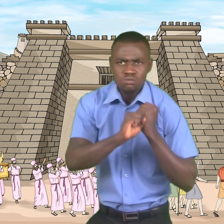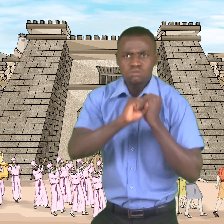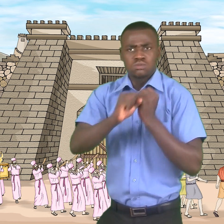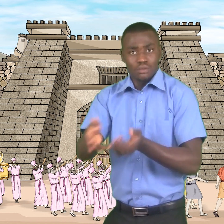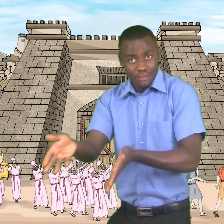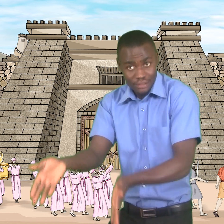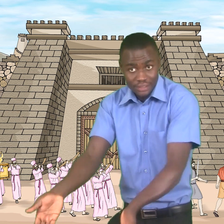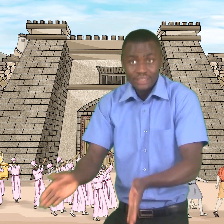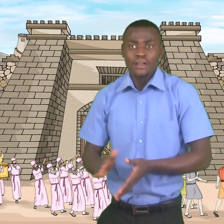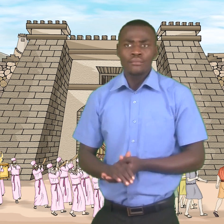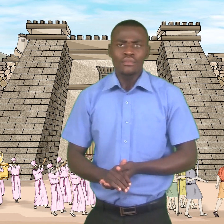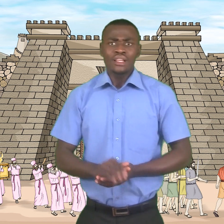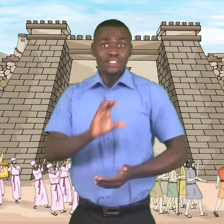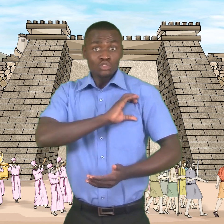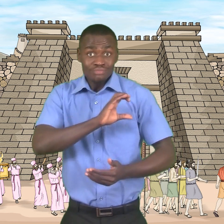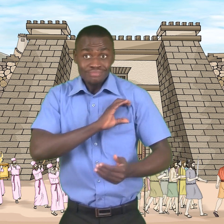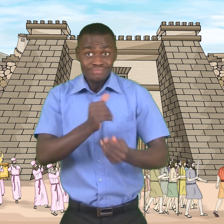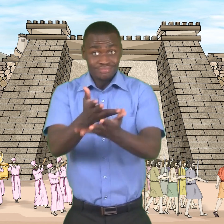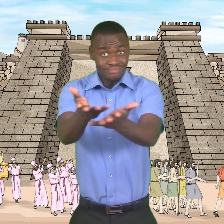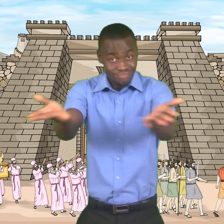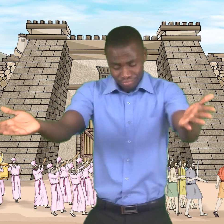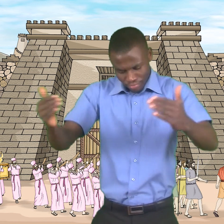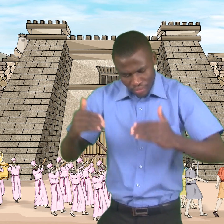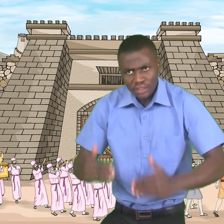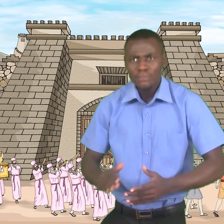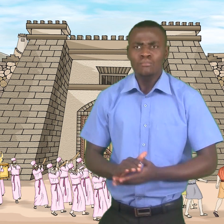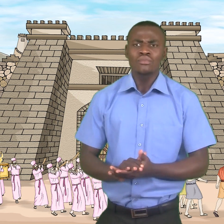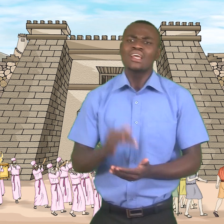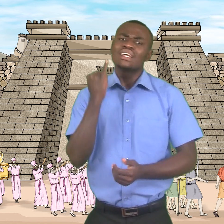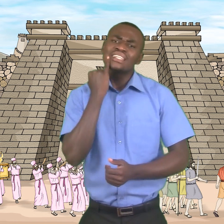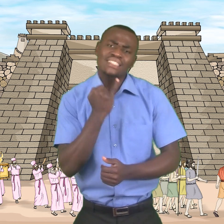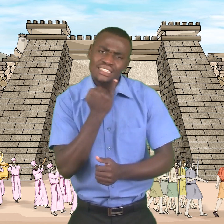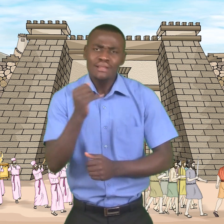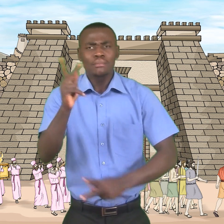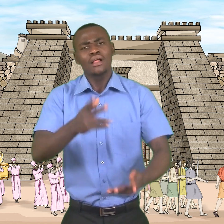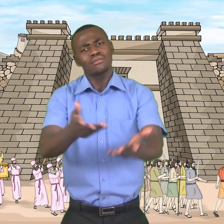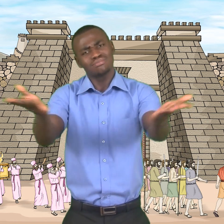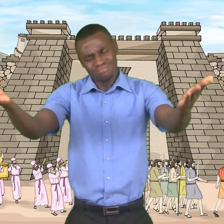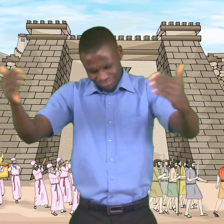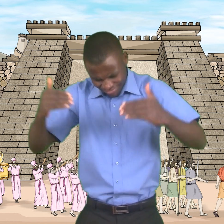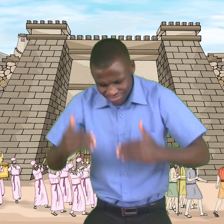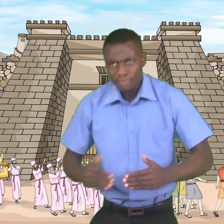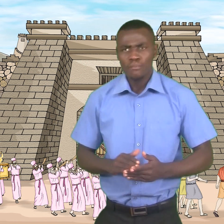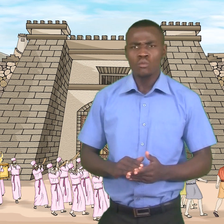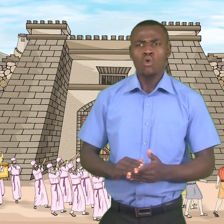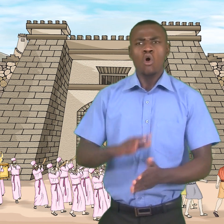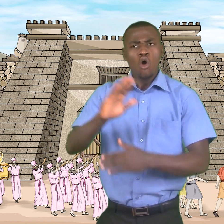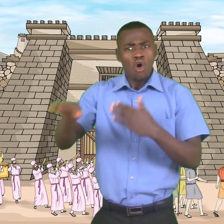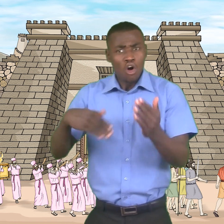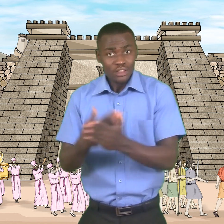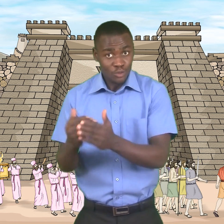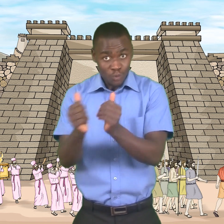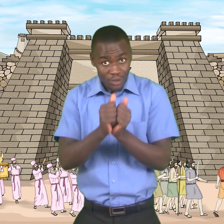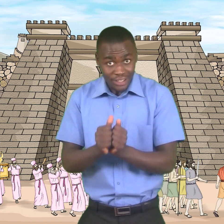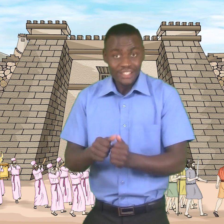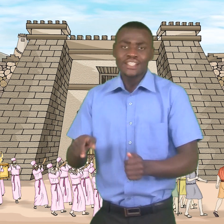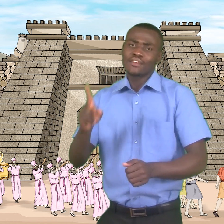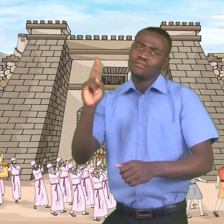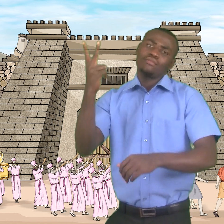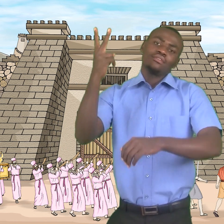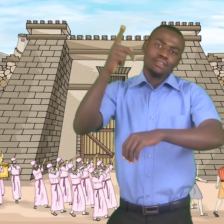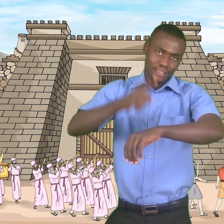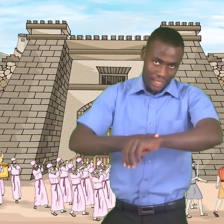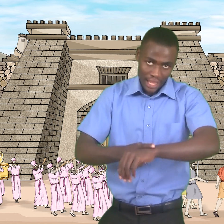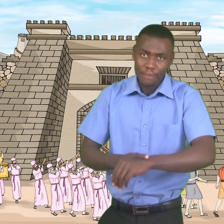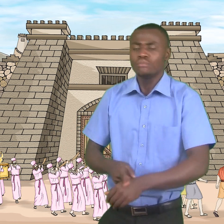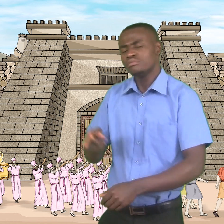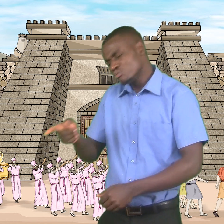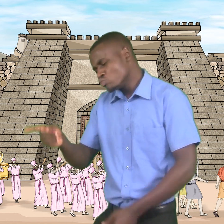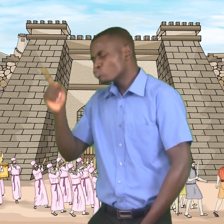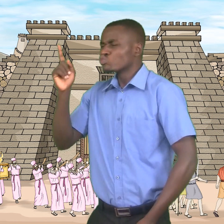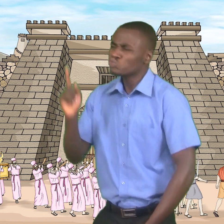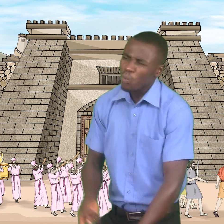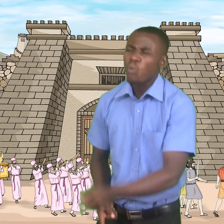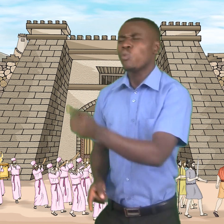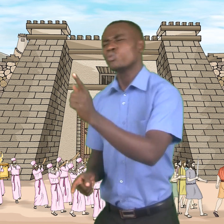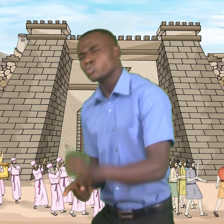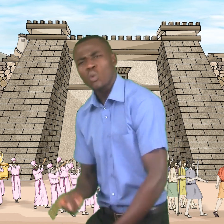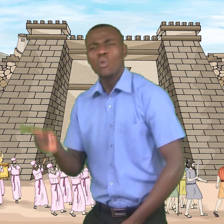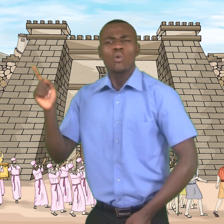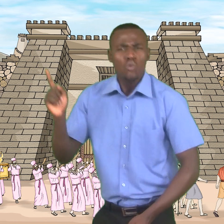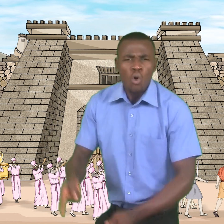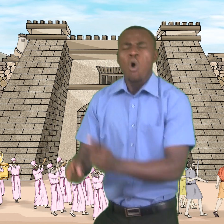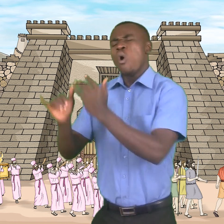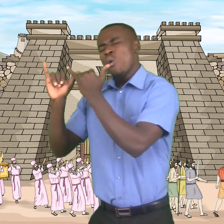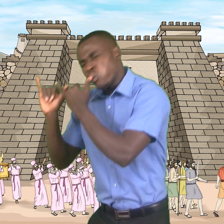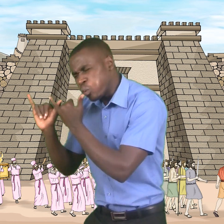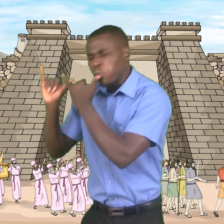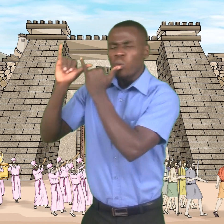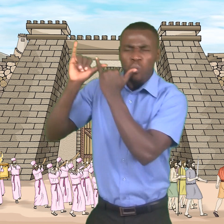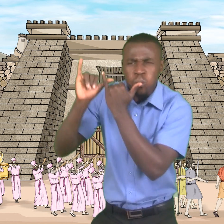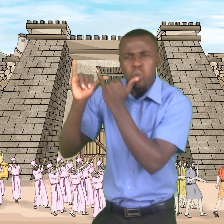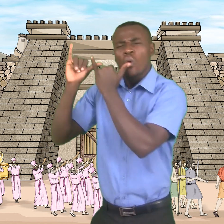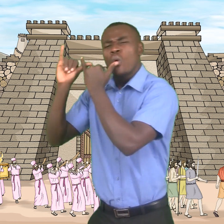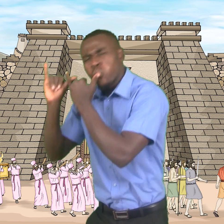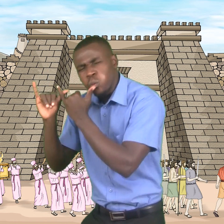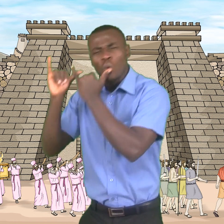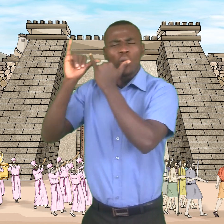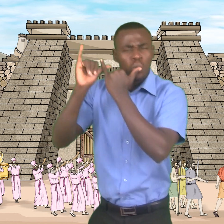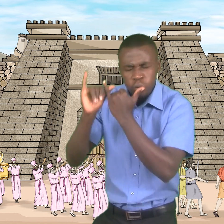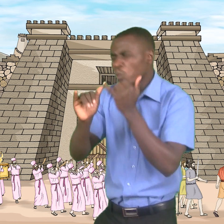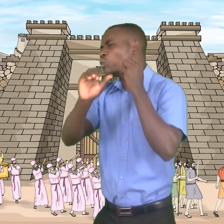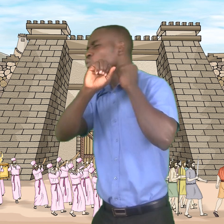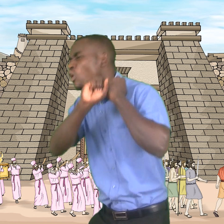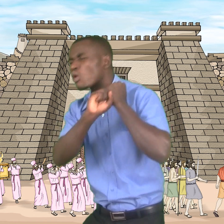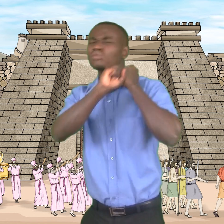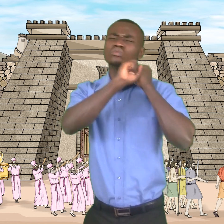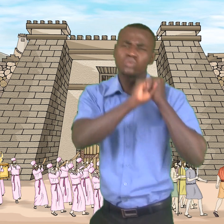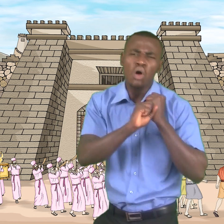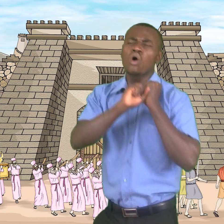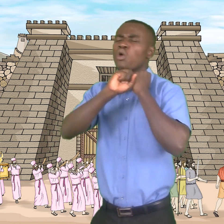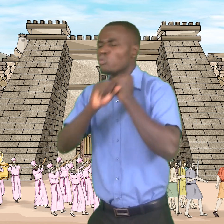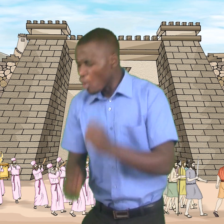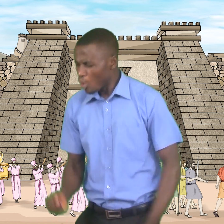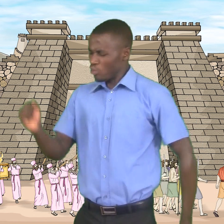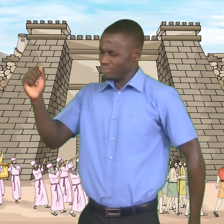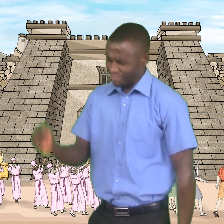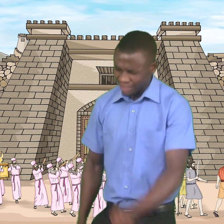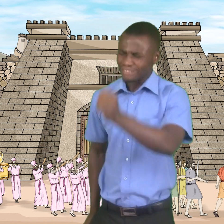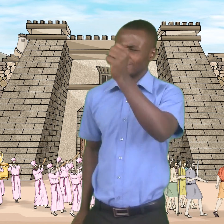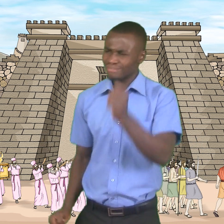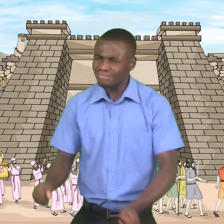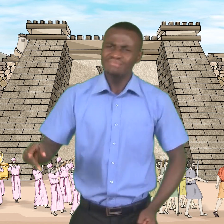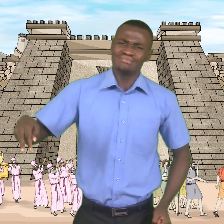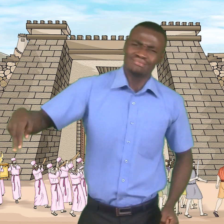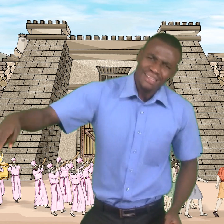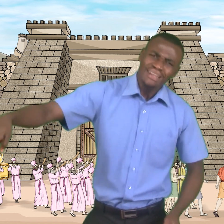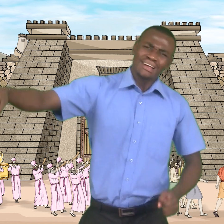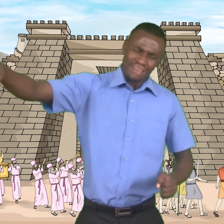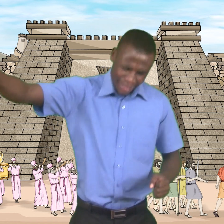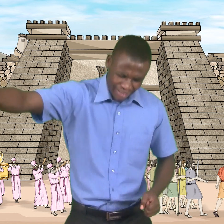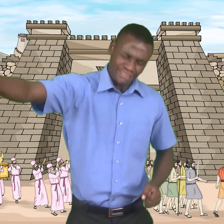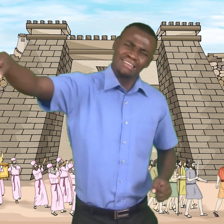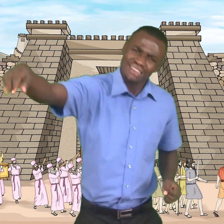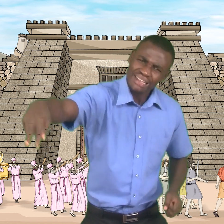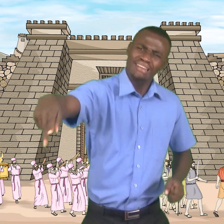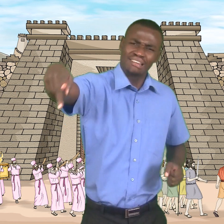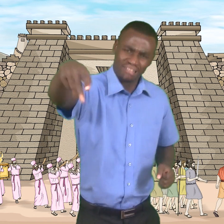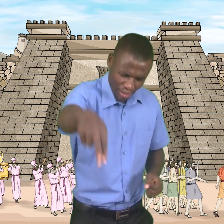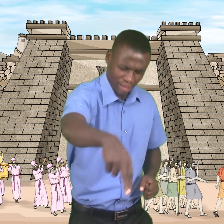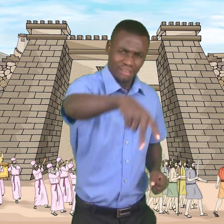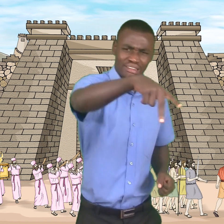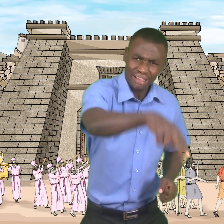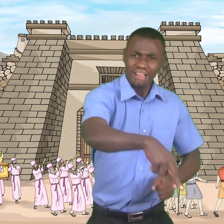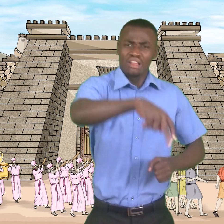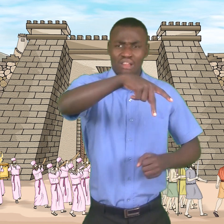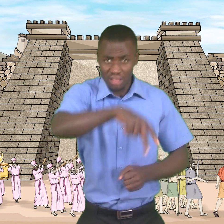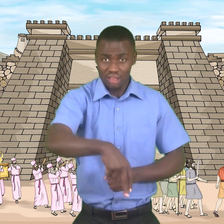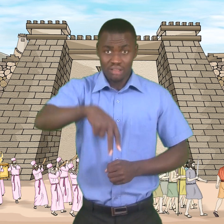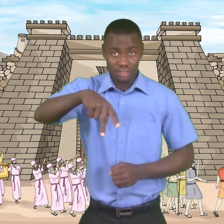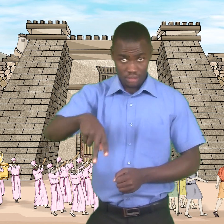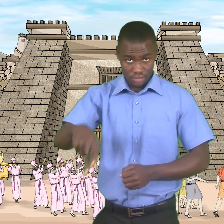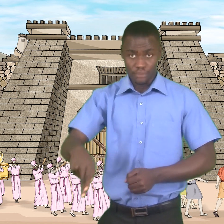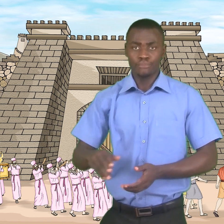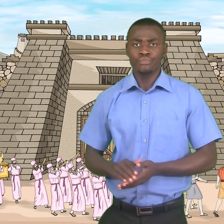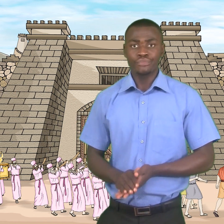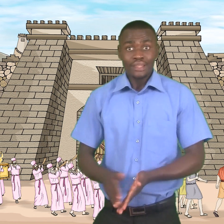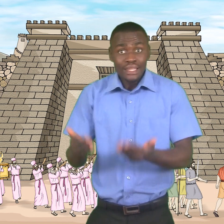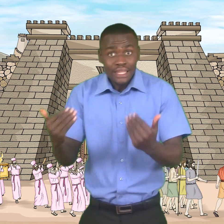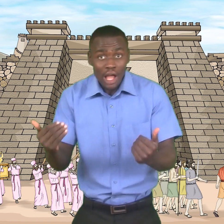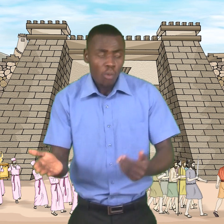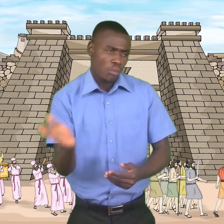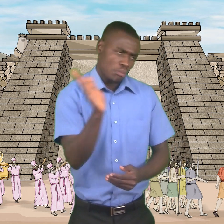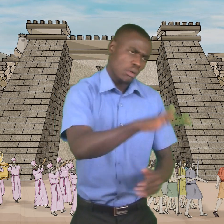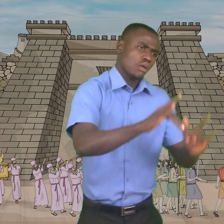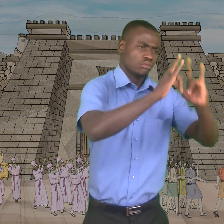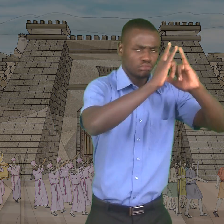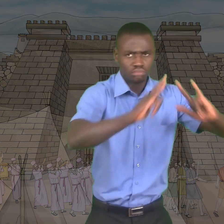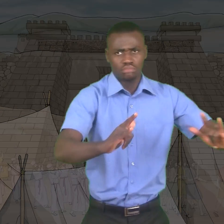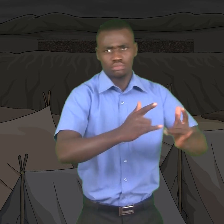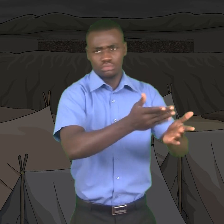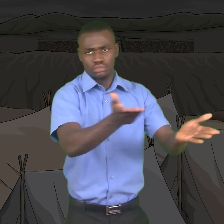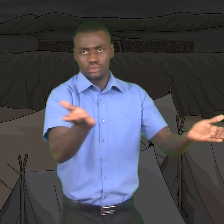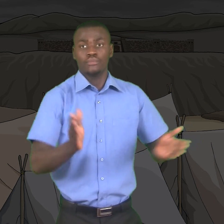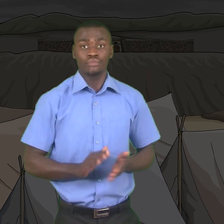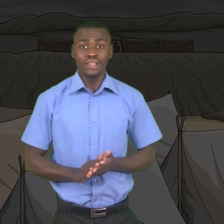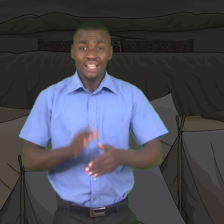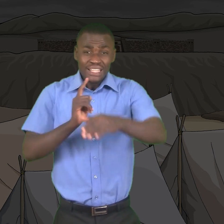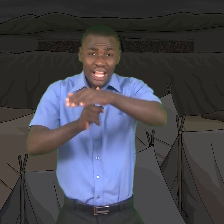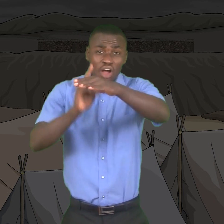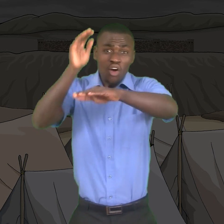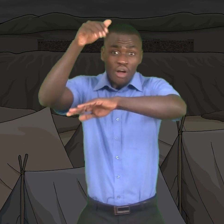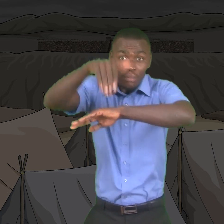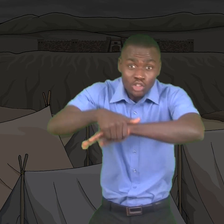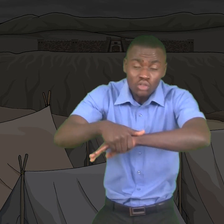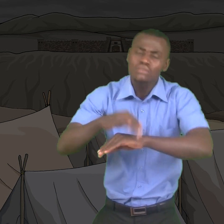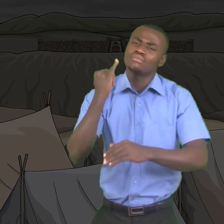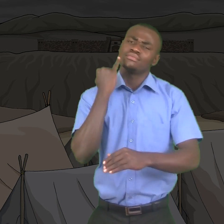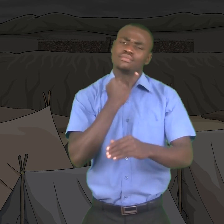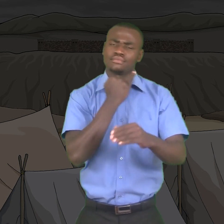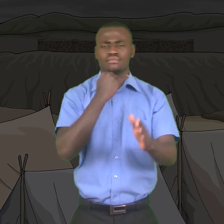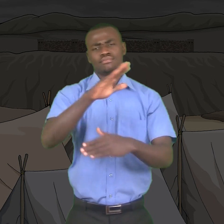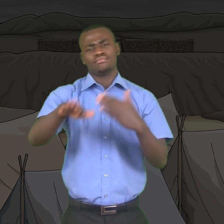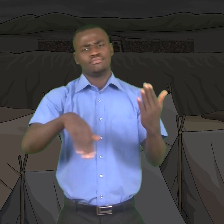The armed troops went in front of them and the rear guard followed the ark of the LORD, while the horns kept sounding.